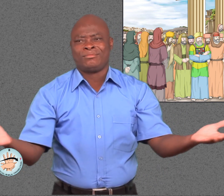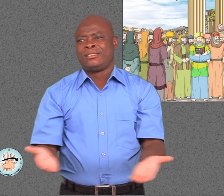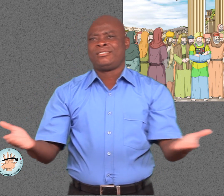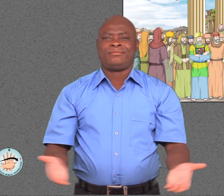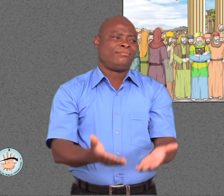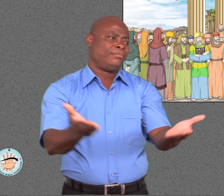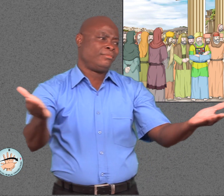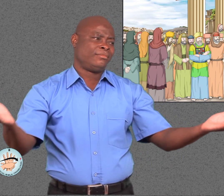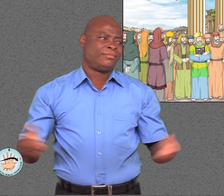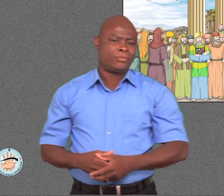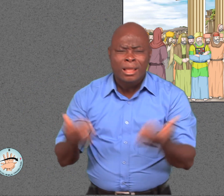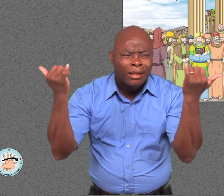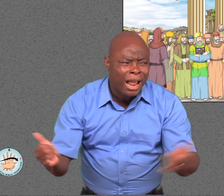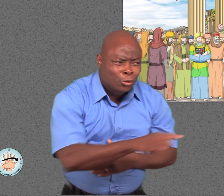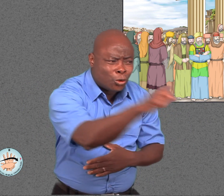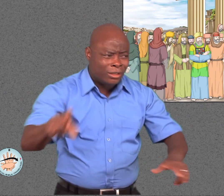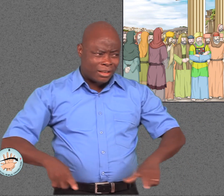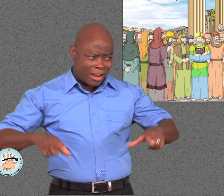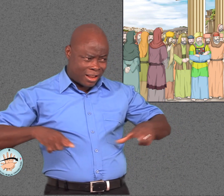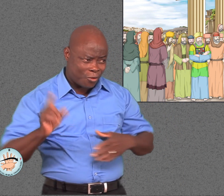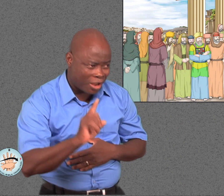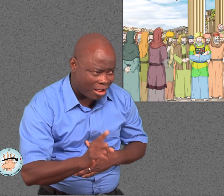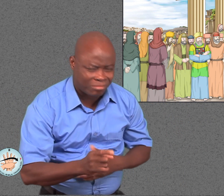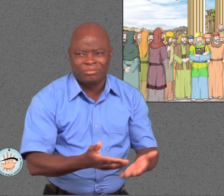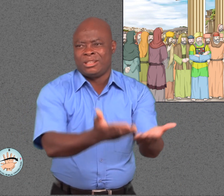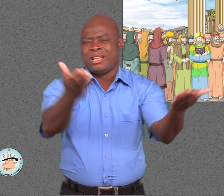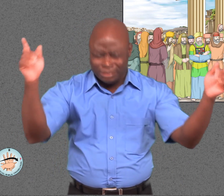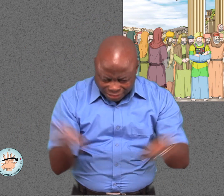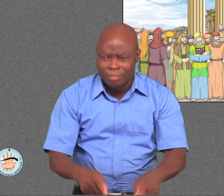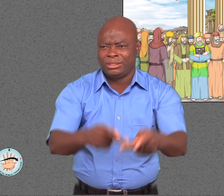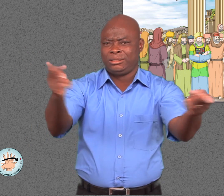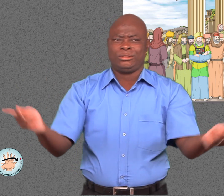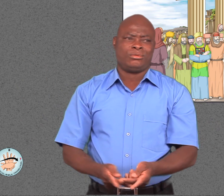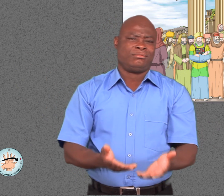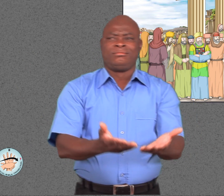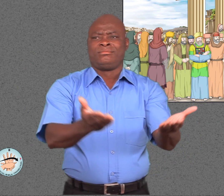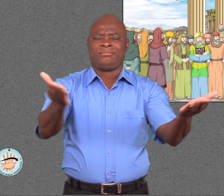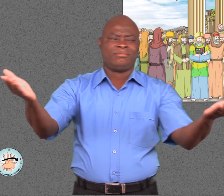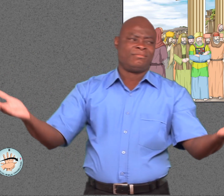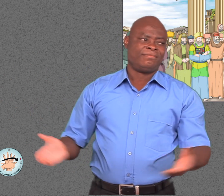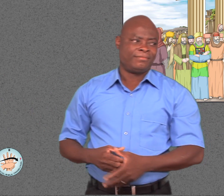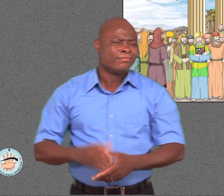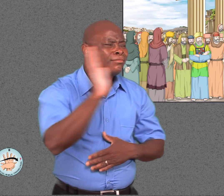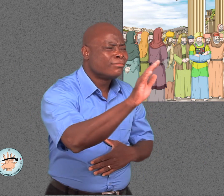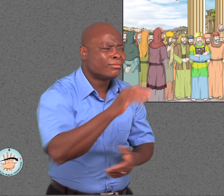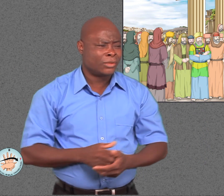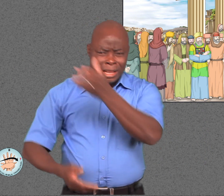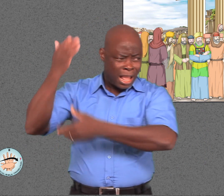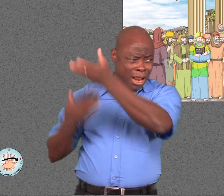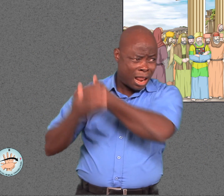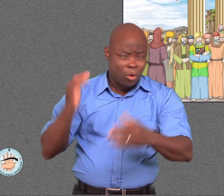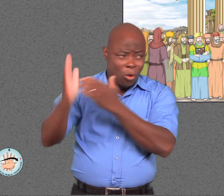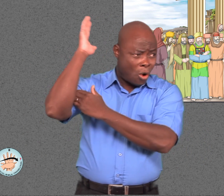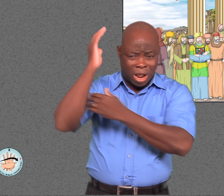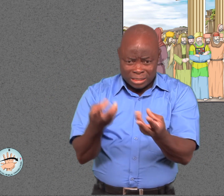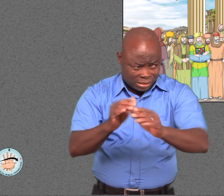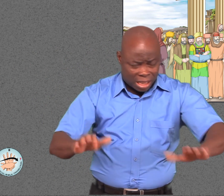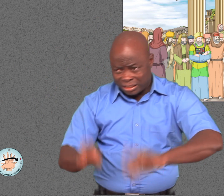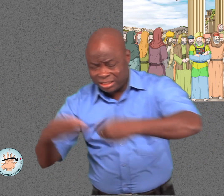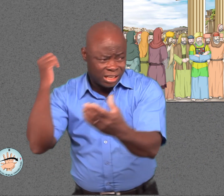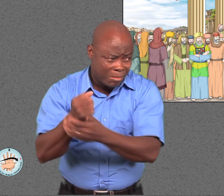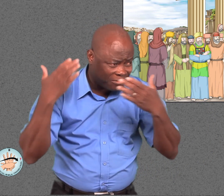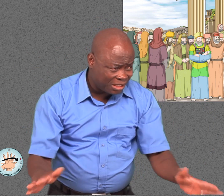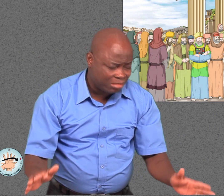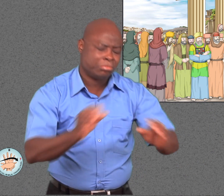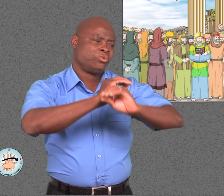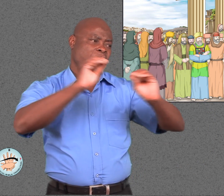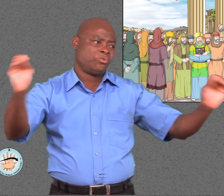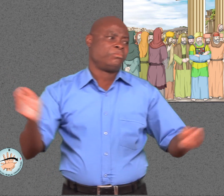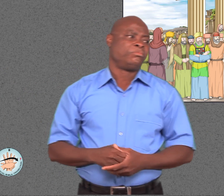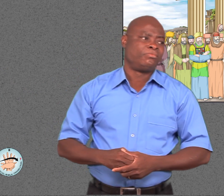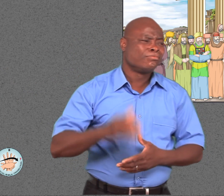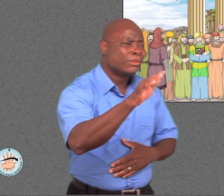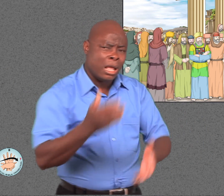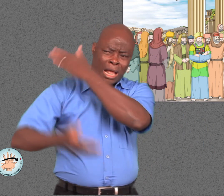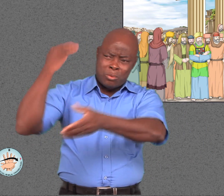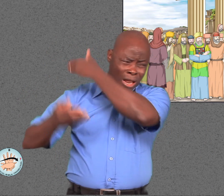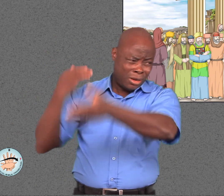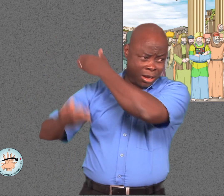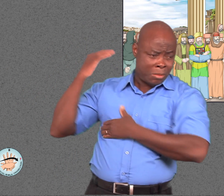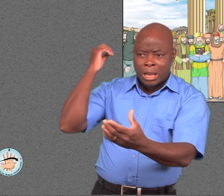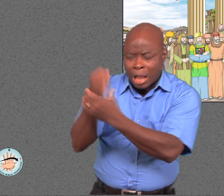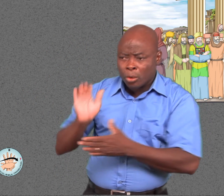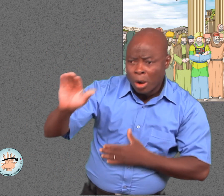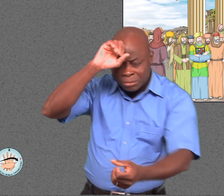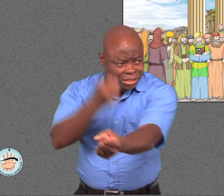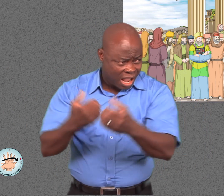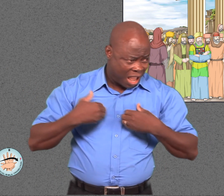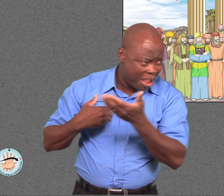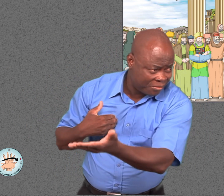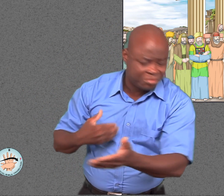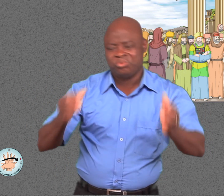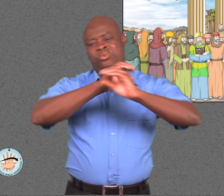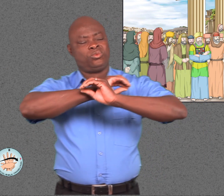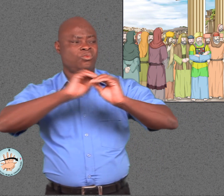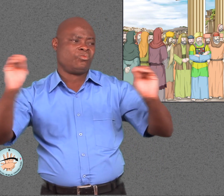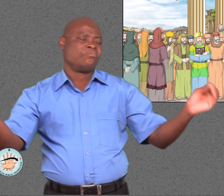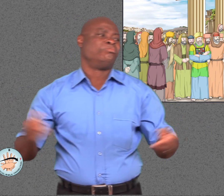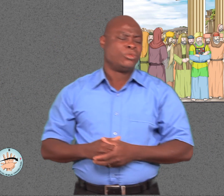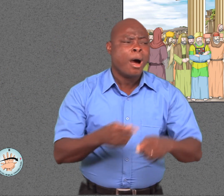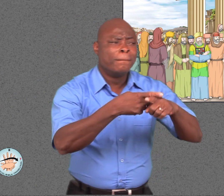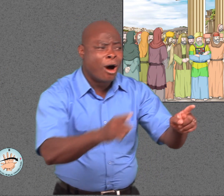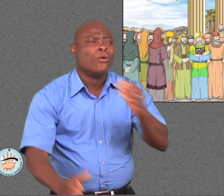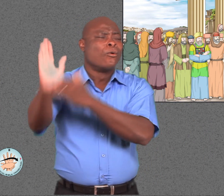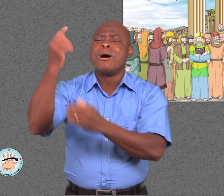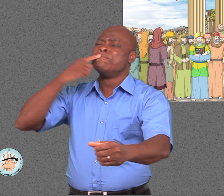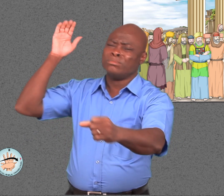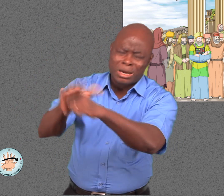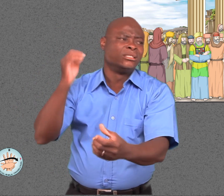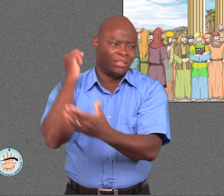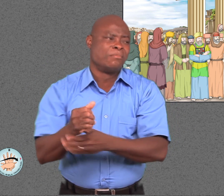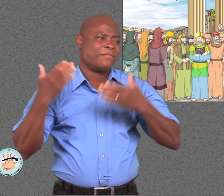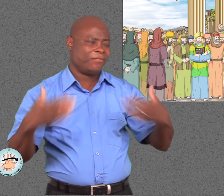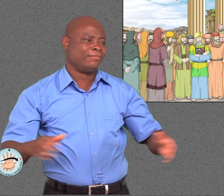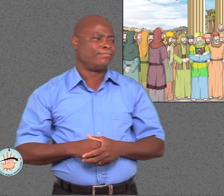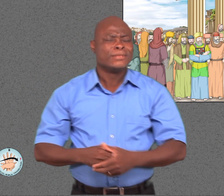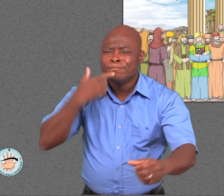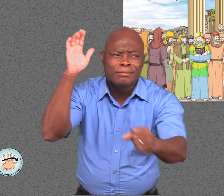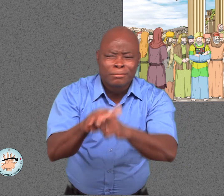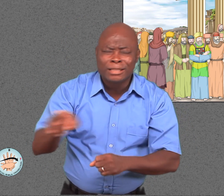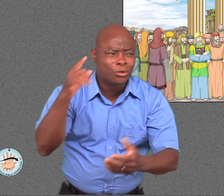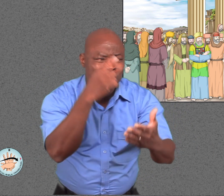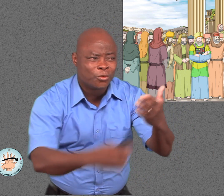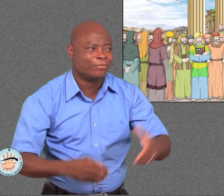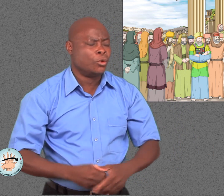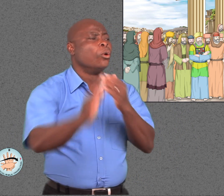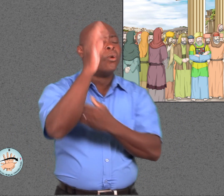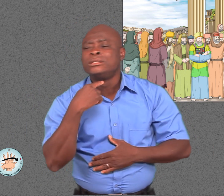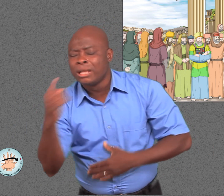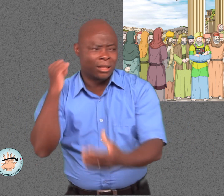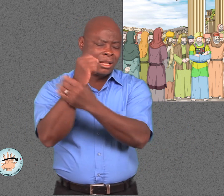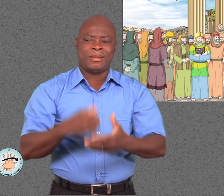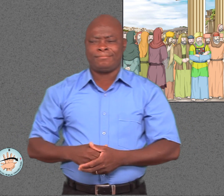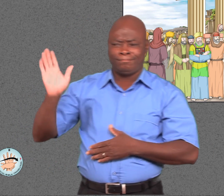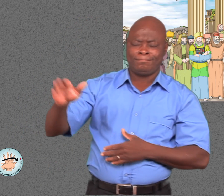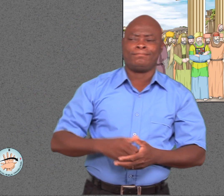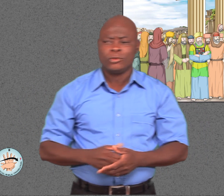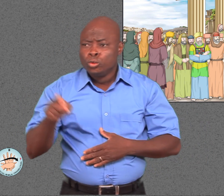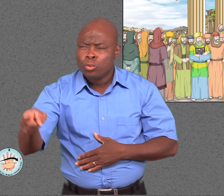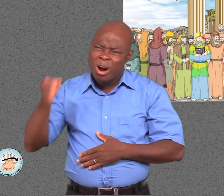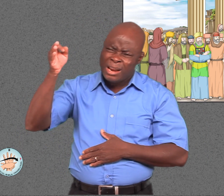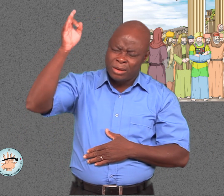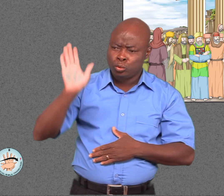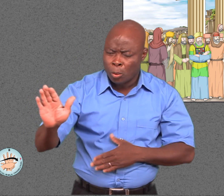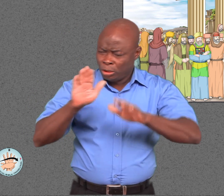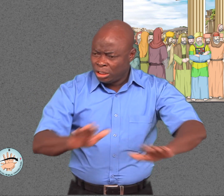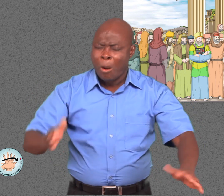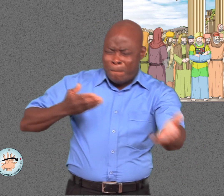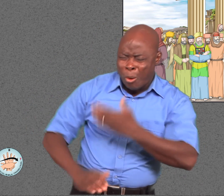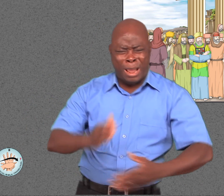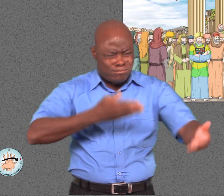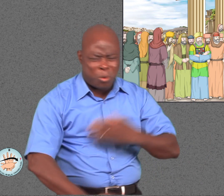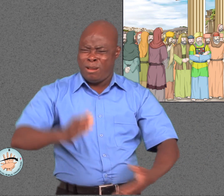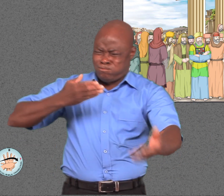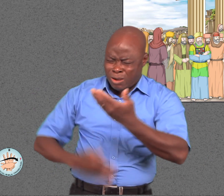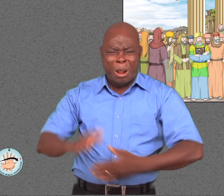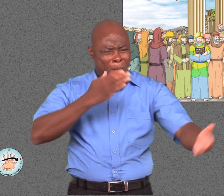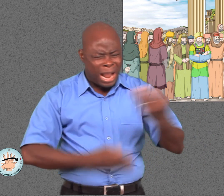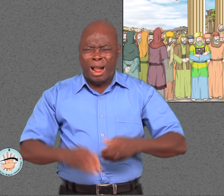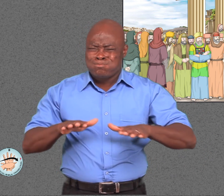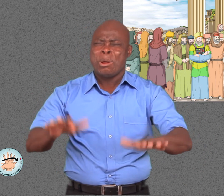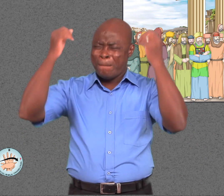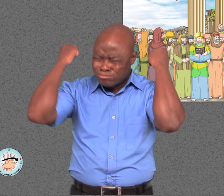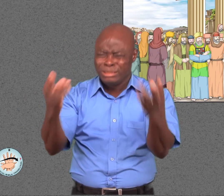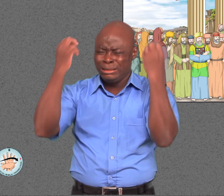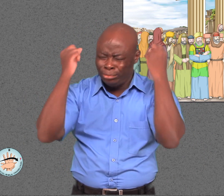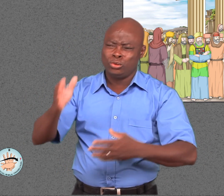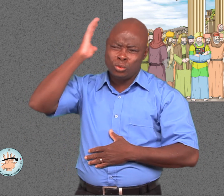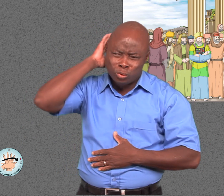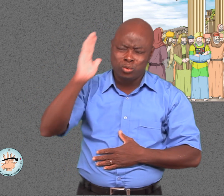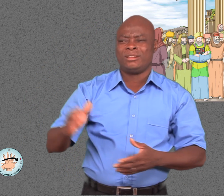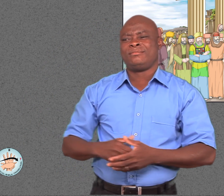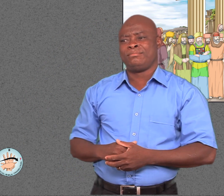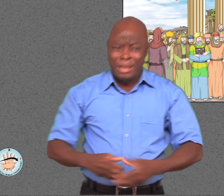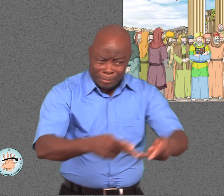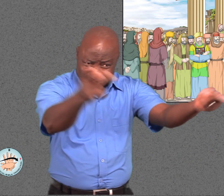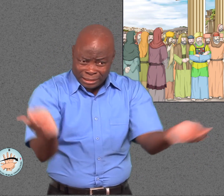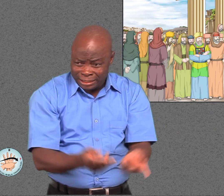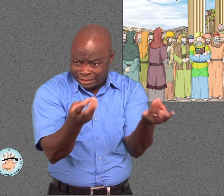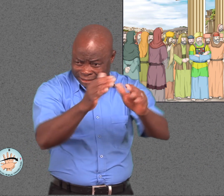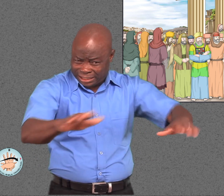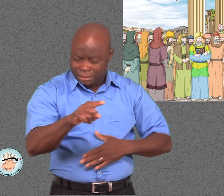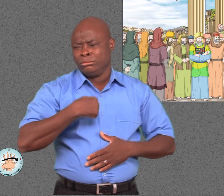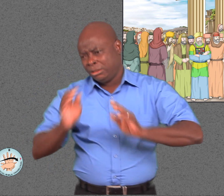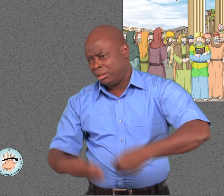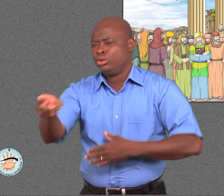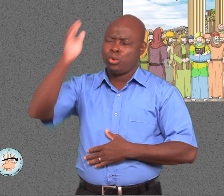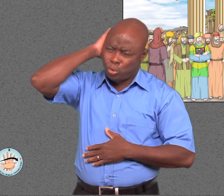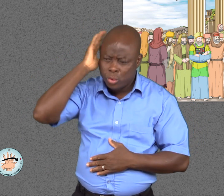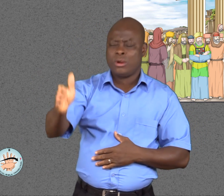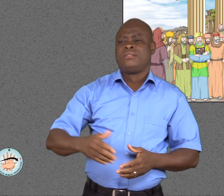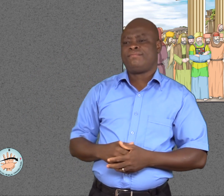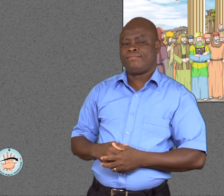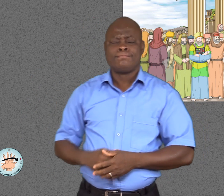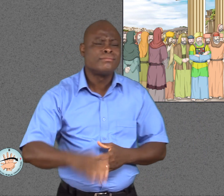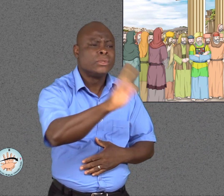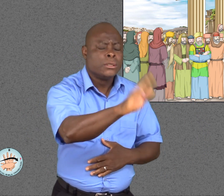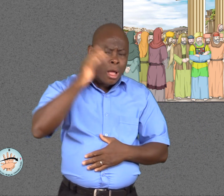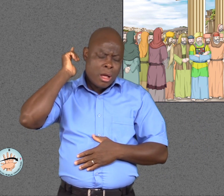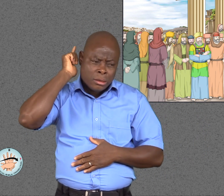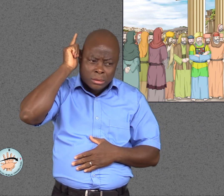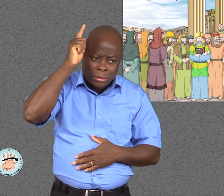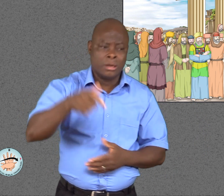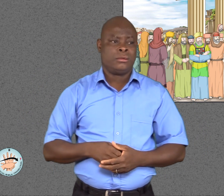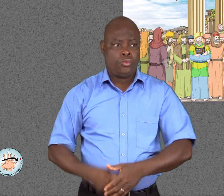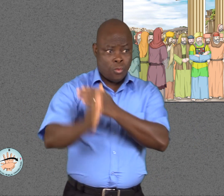He gave him no inheritance here, not even a foot of ground. But God promised to give possession of the land to Abraham and his descendants, even though he did not yet have a child.